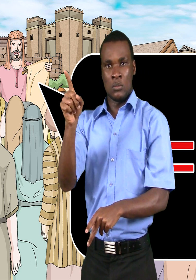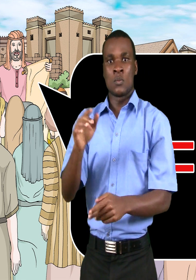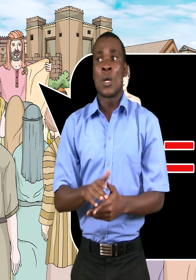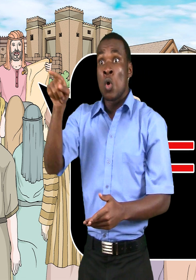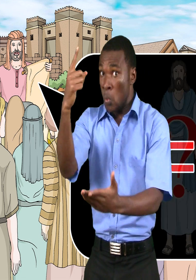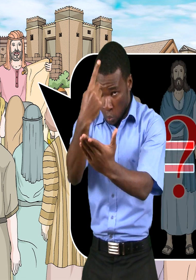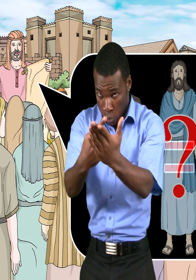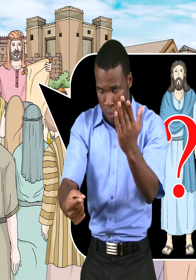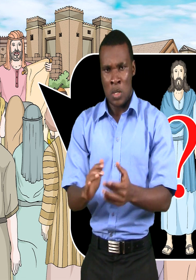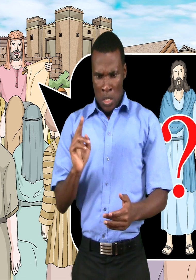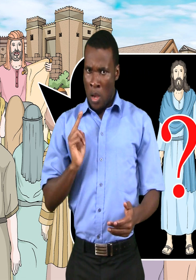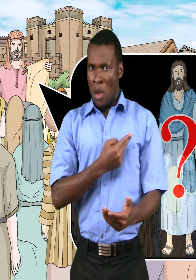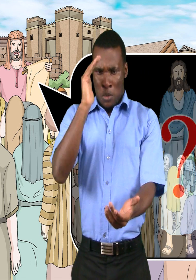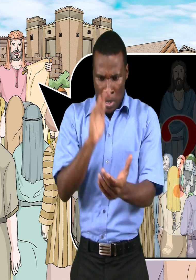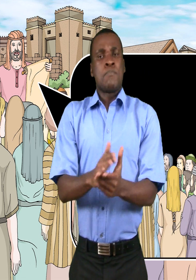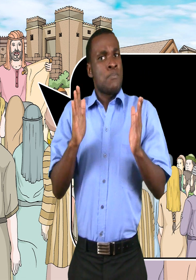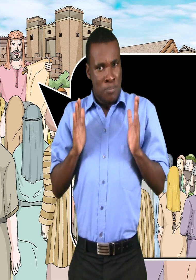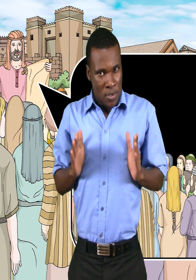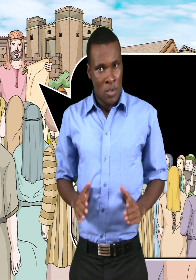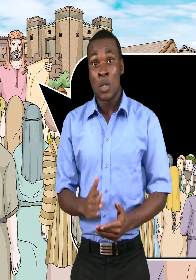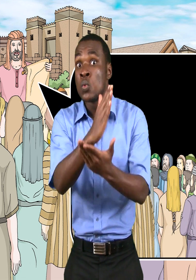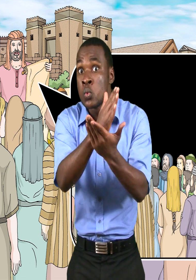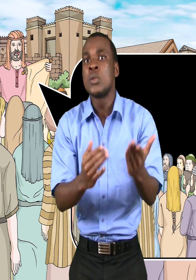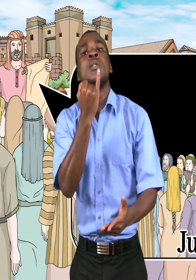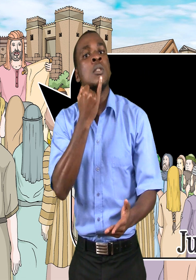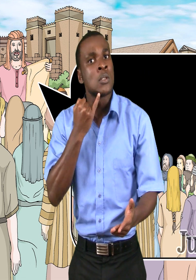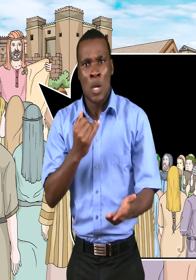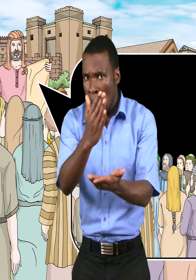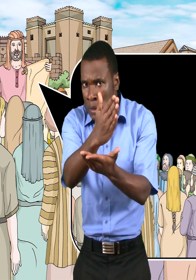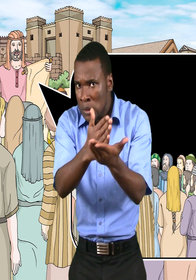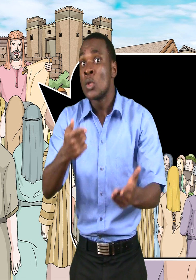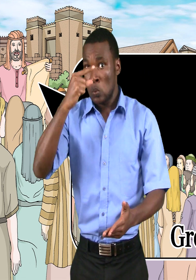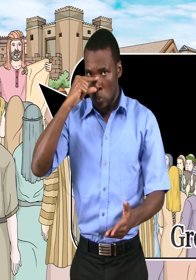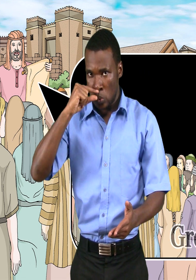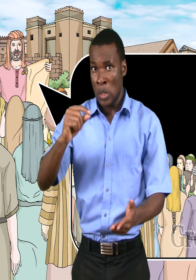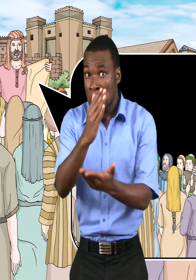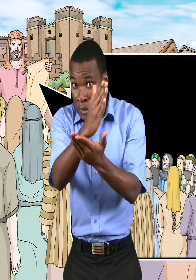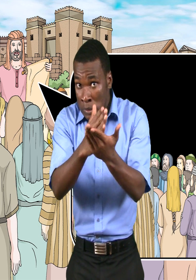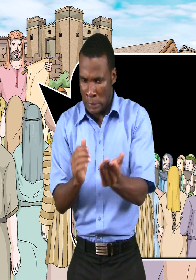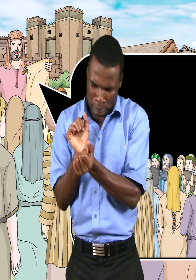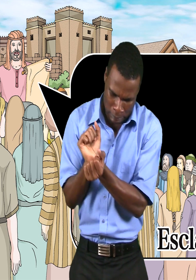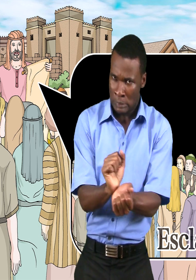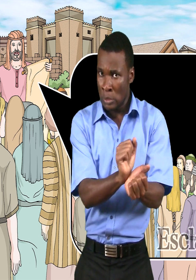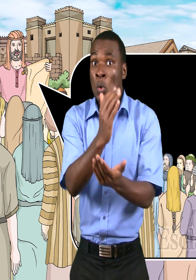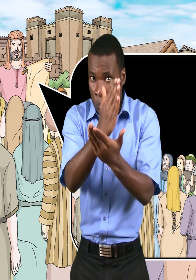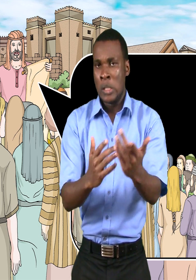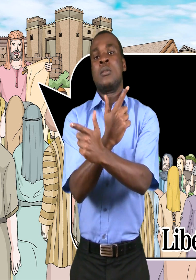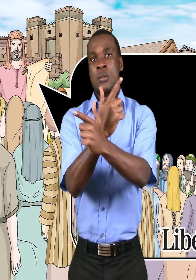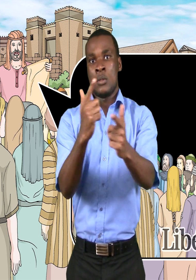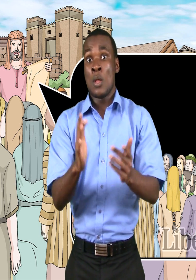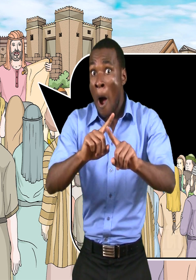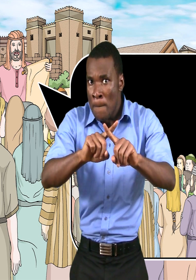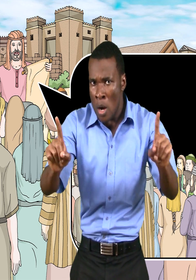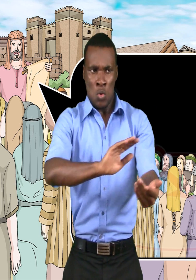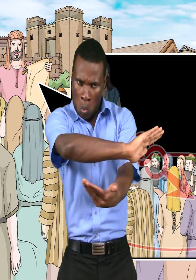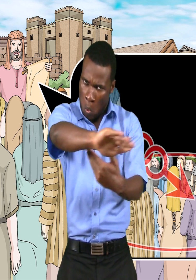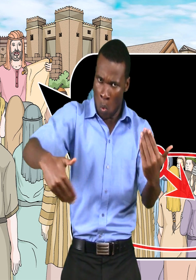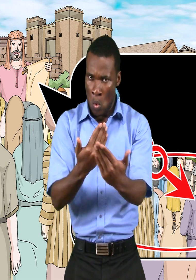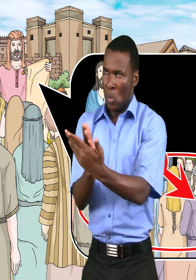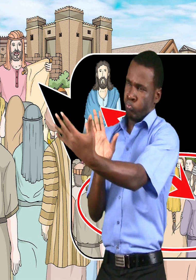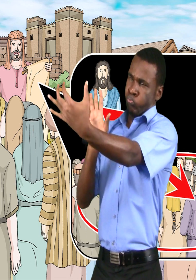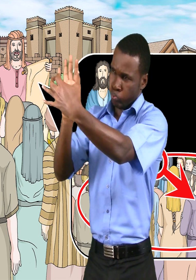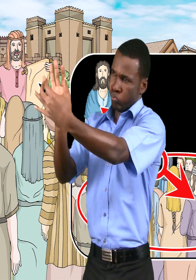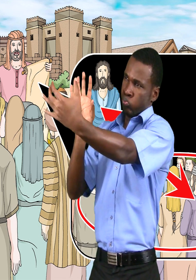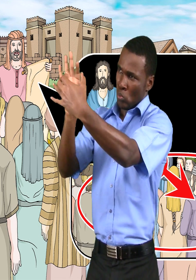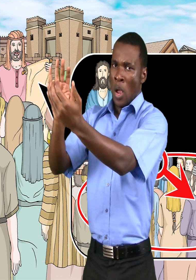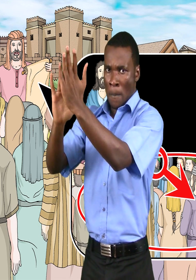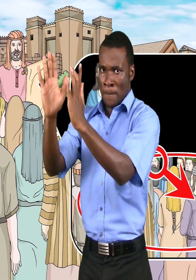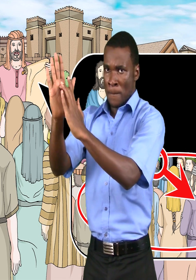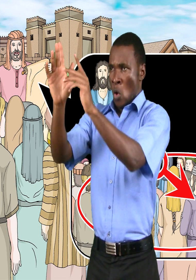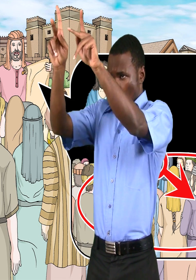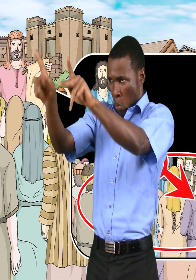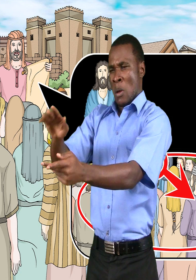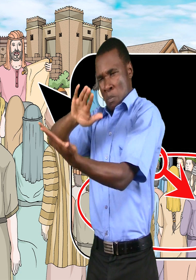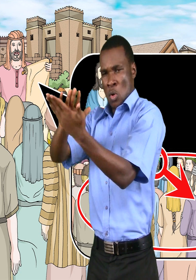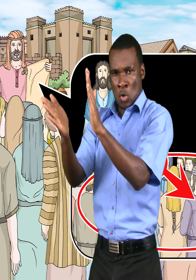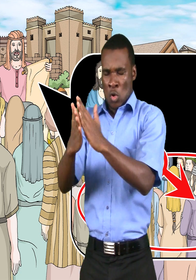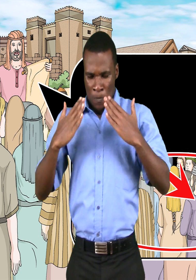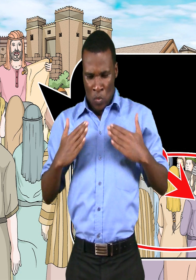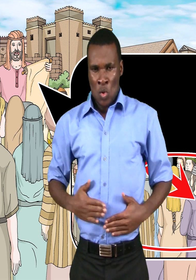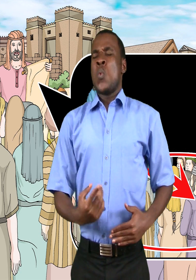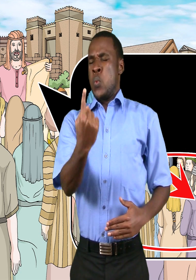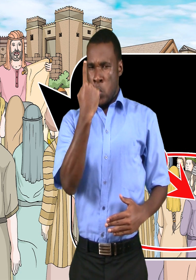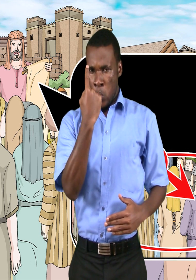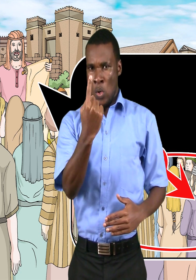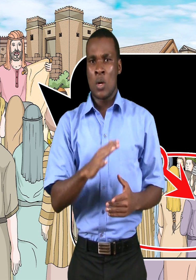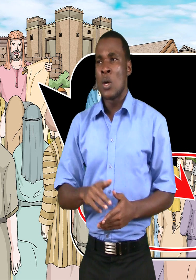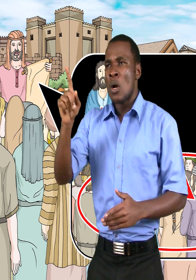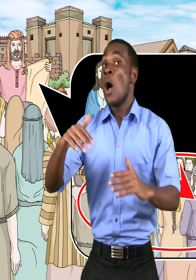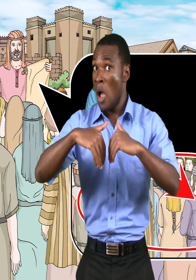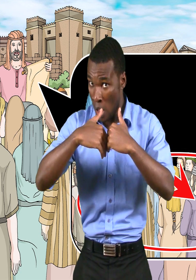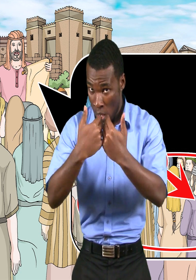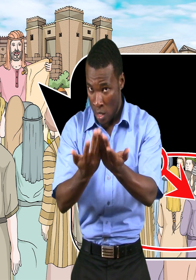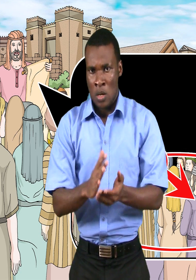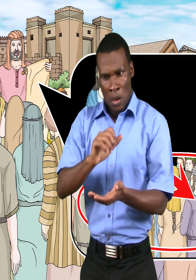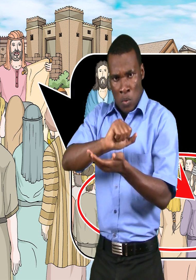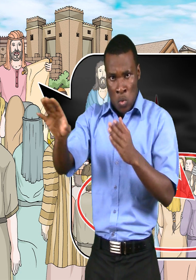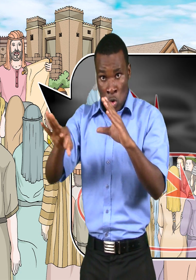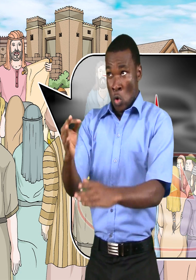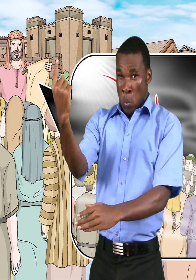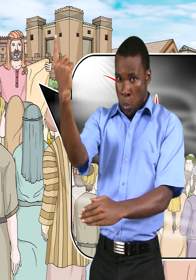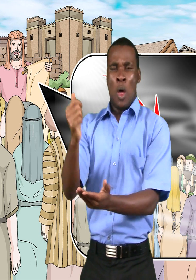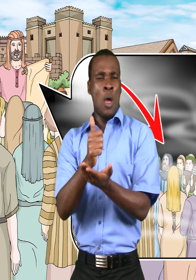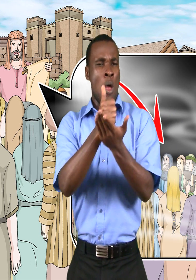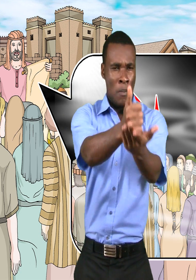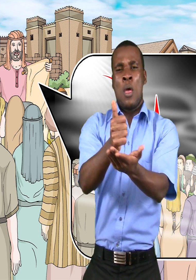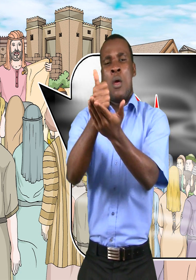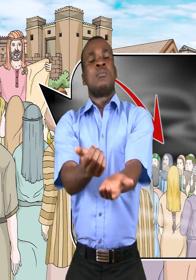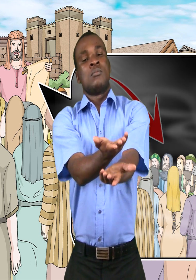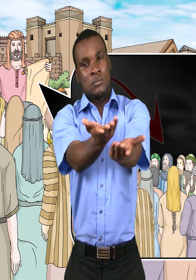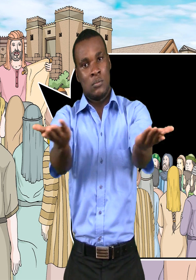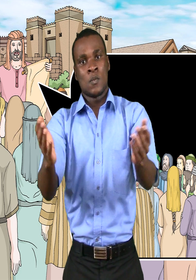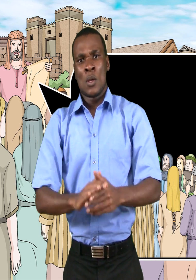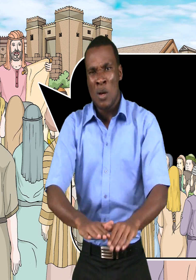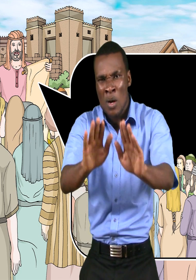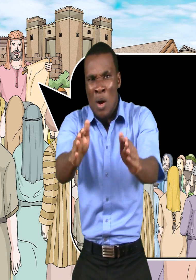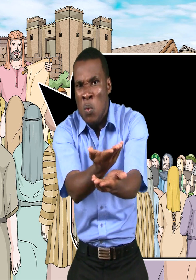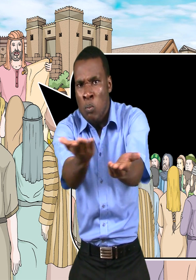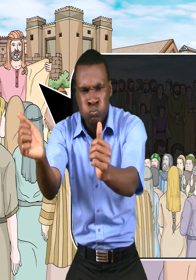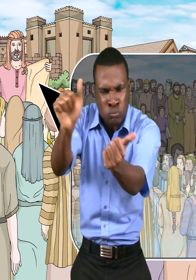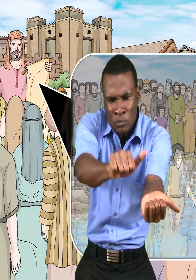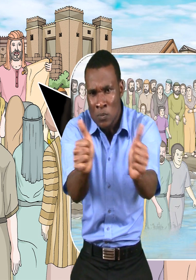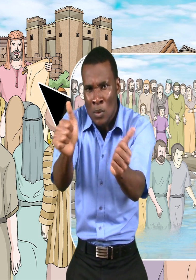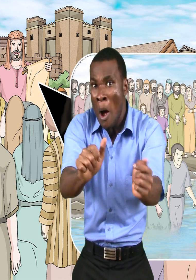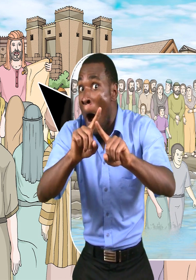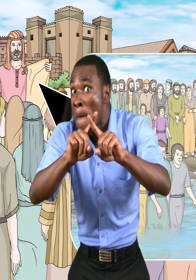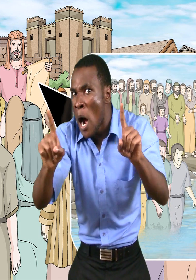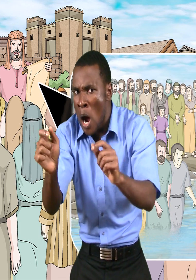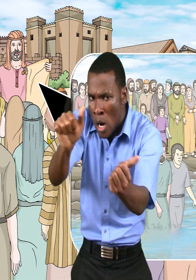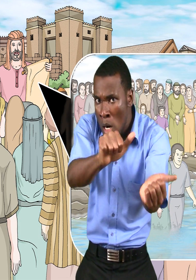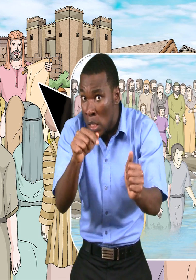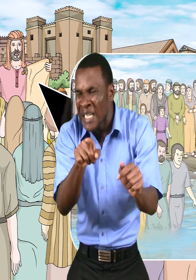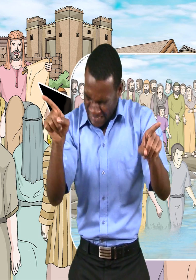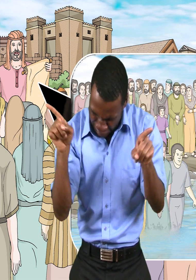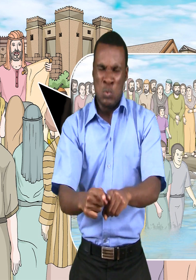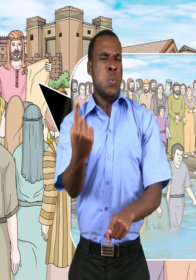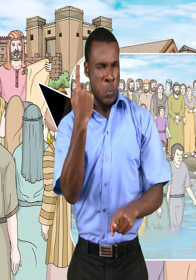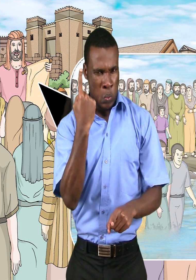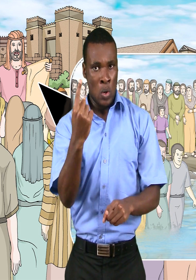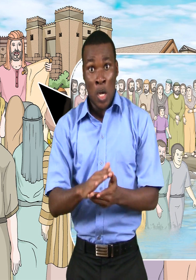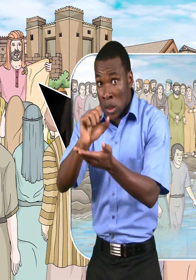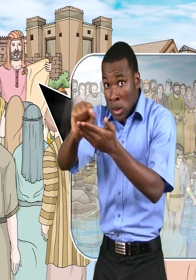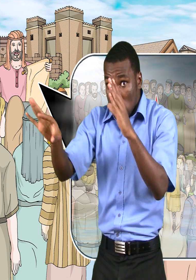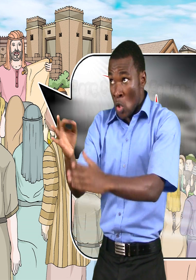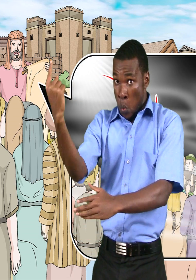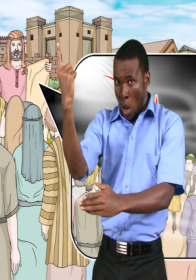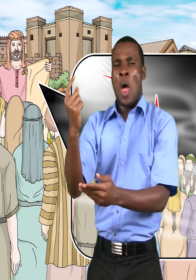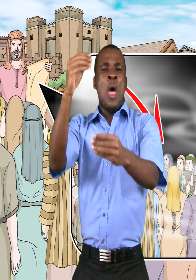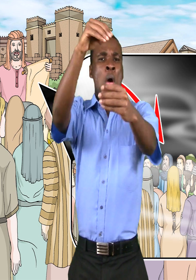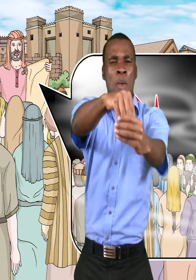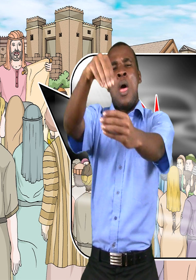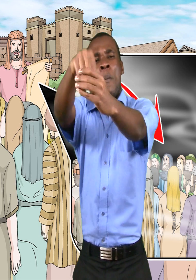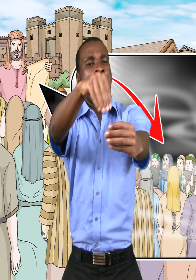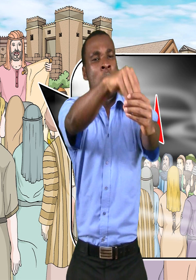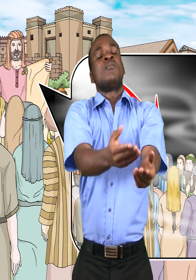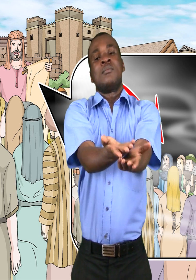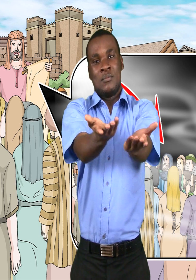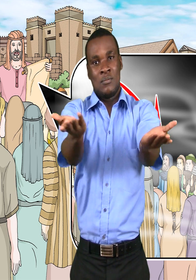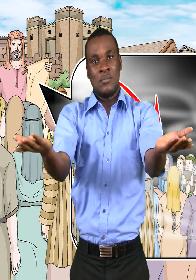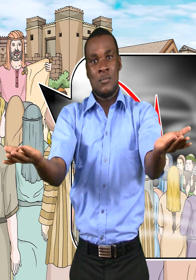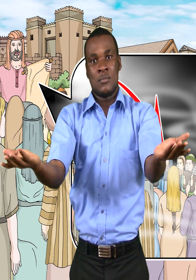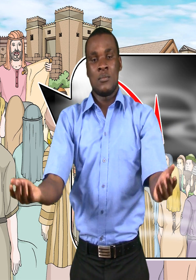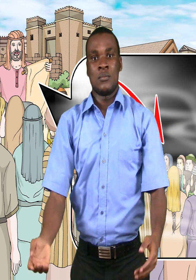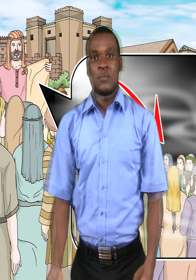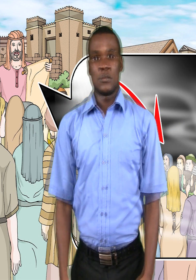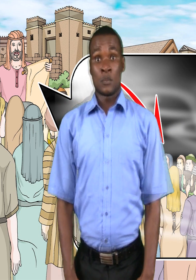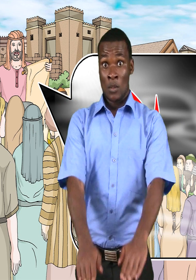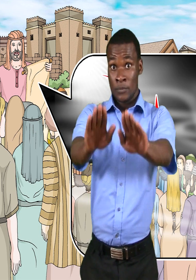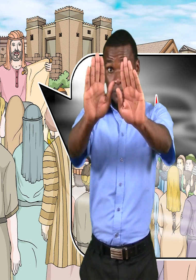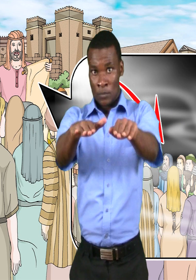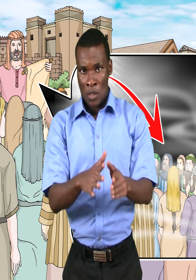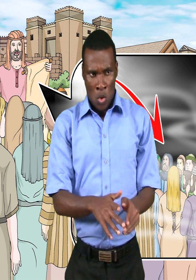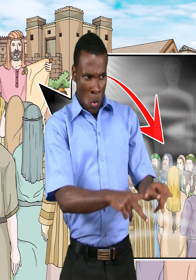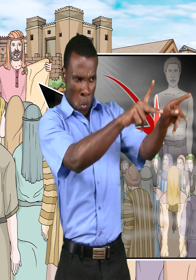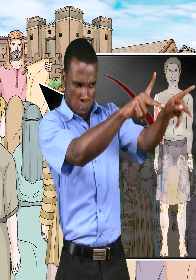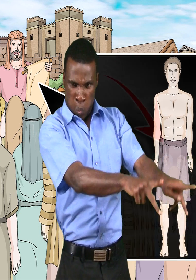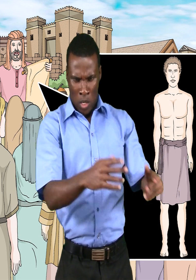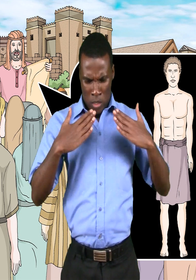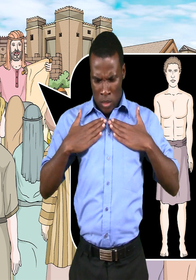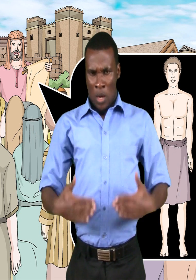For in one Spirit we were all baptized into one body, whether Jews or Greeks, slave or free, and we were all given one Spirit to drink.